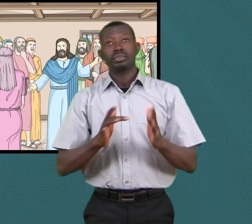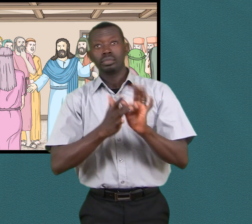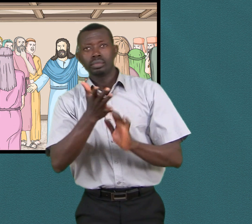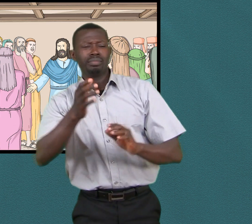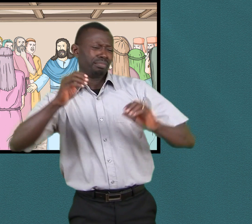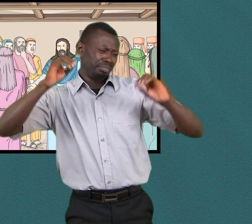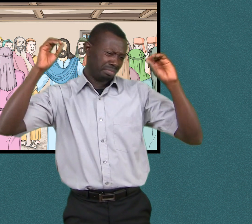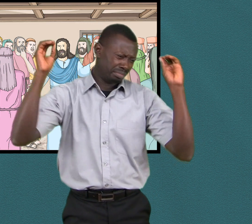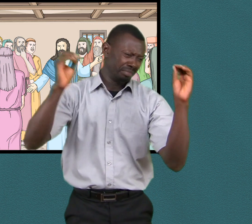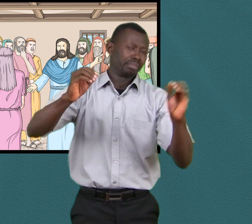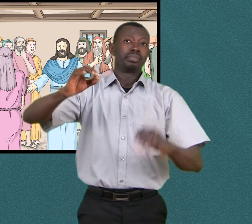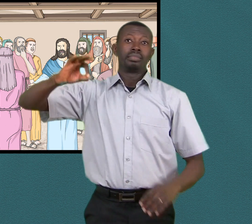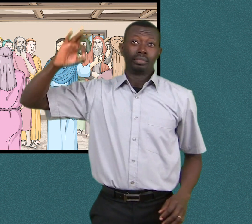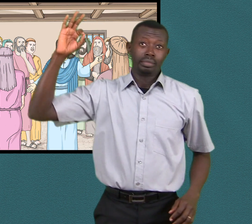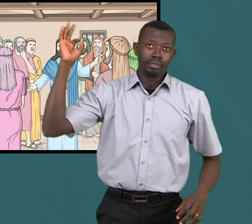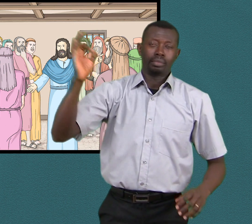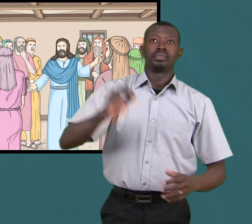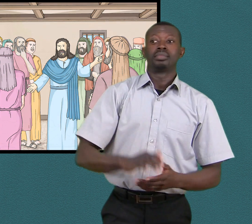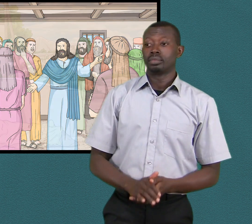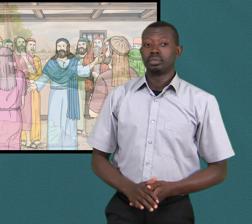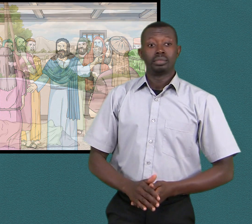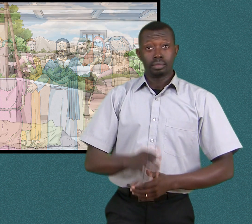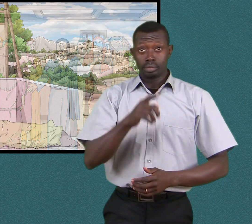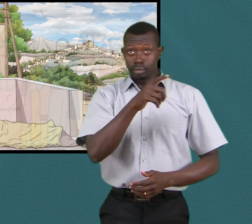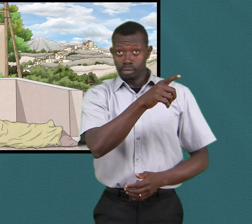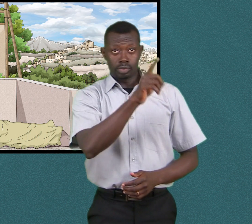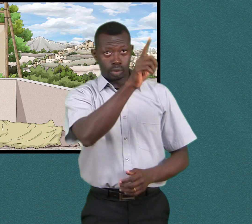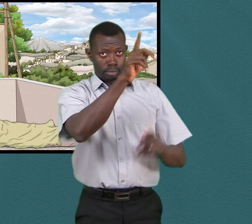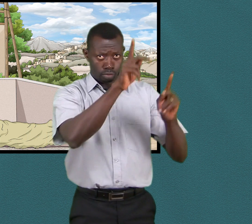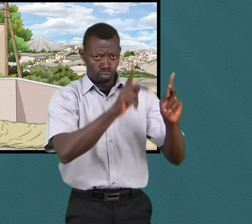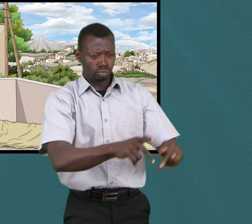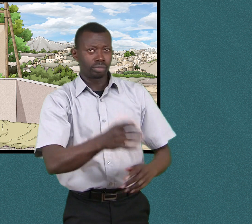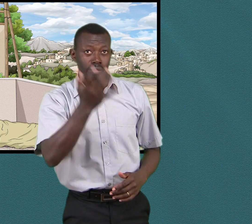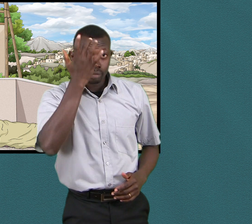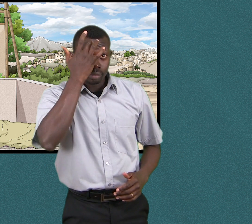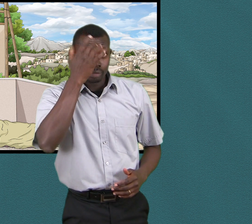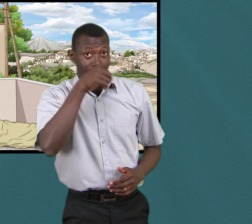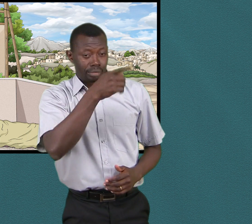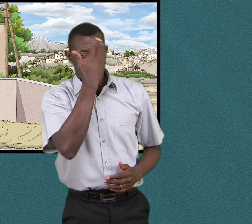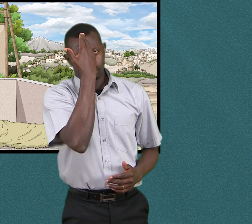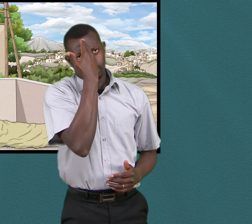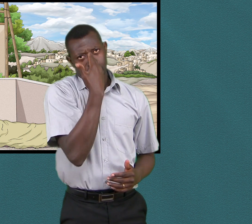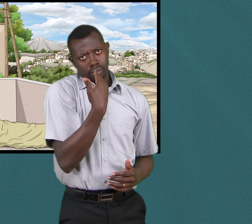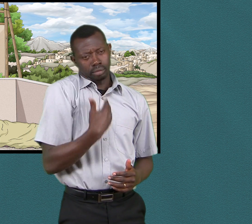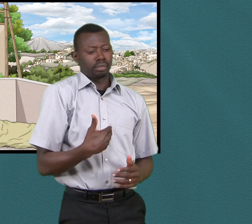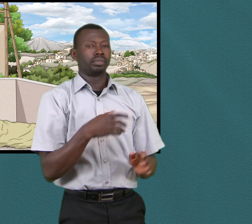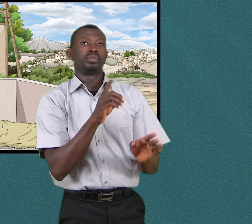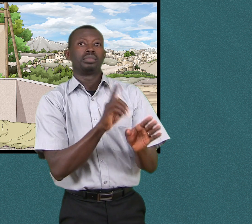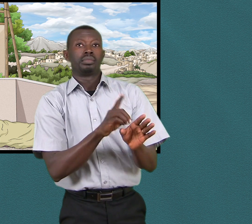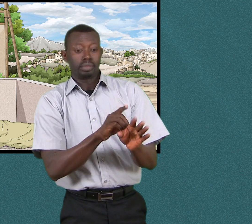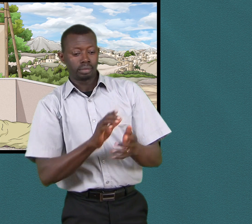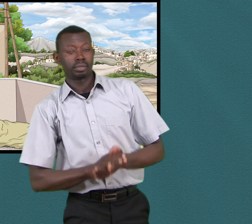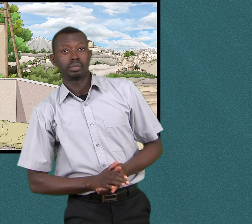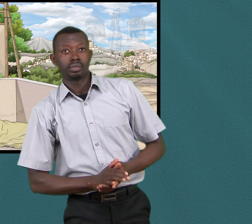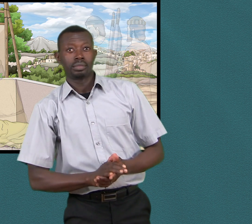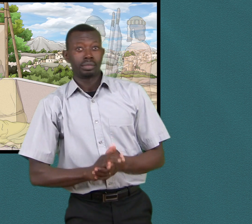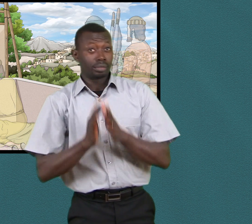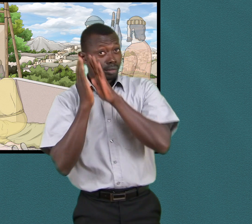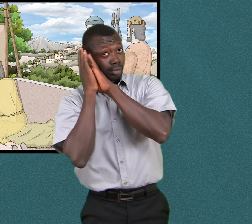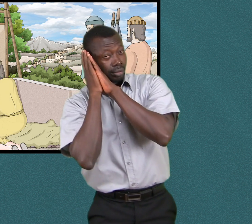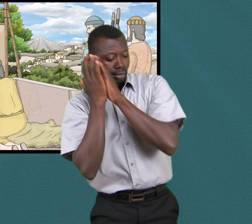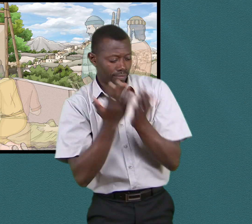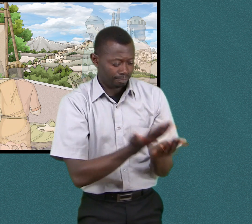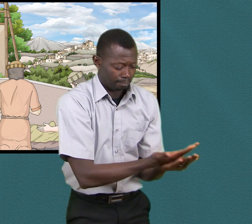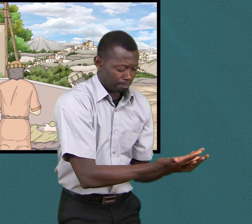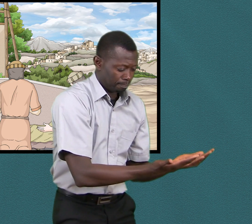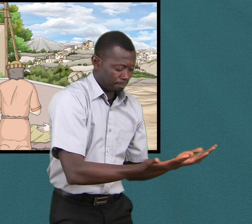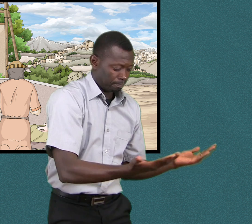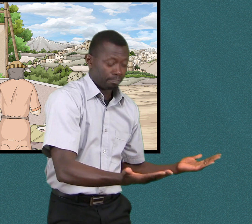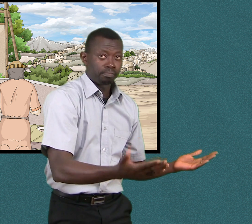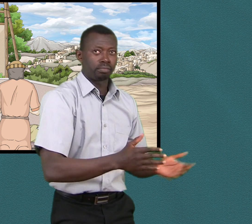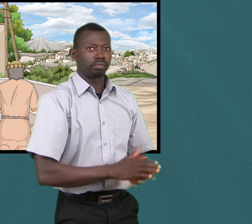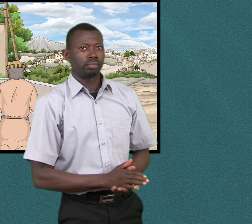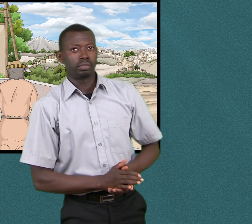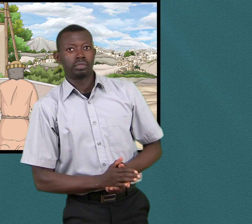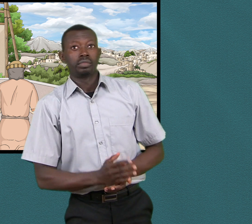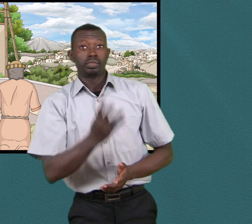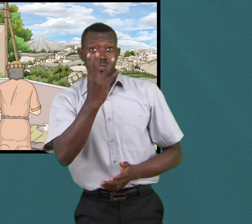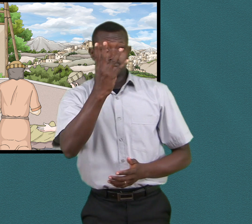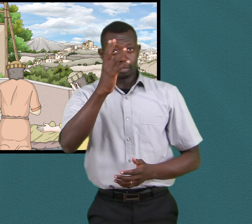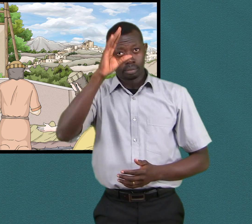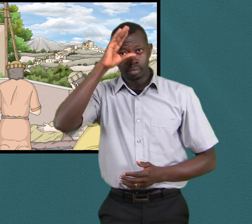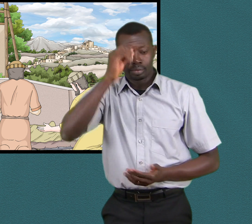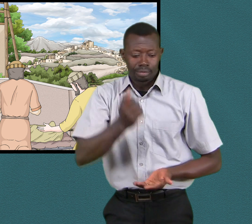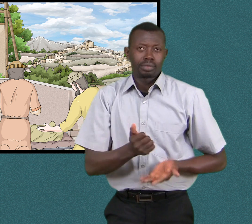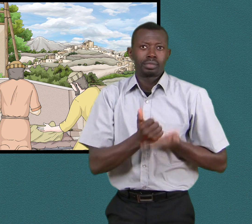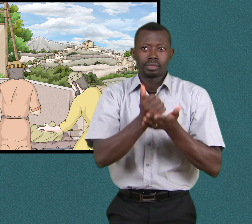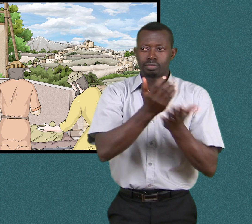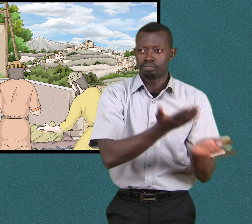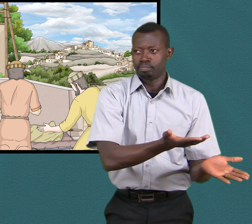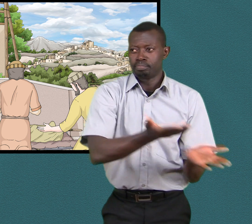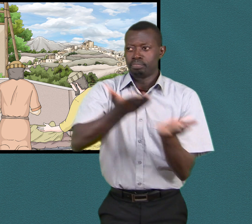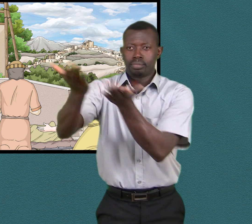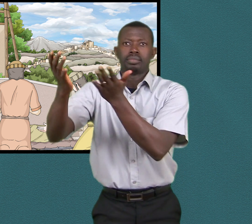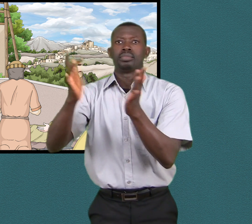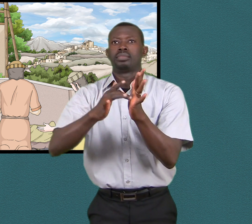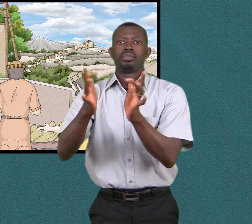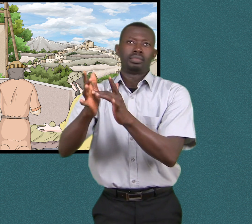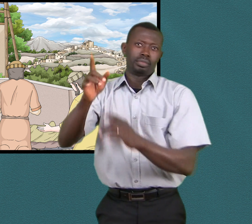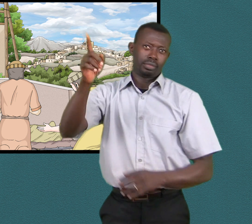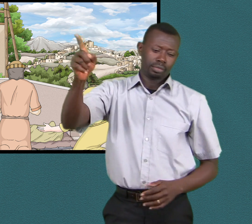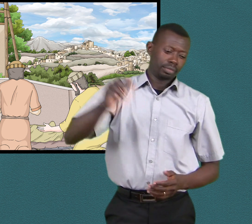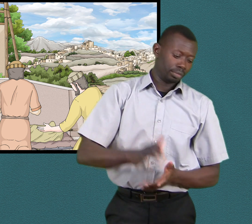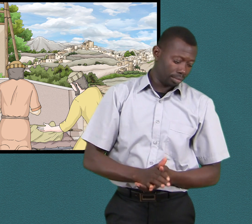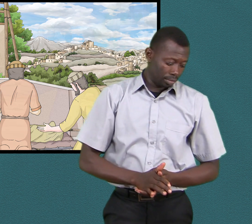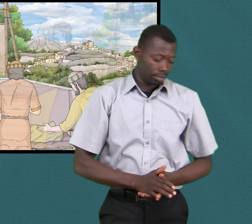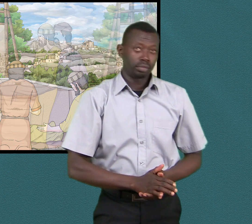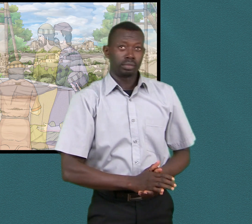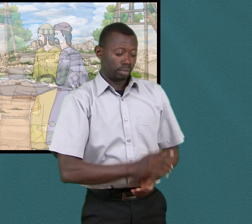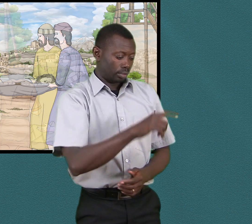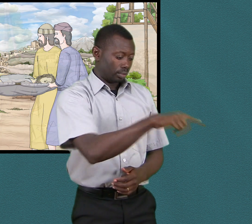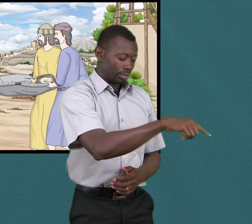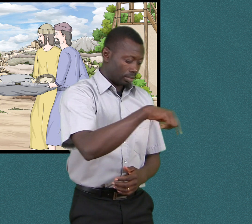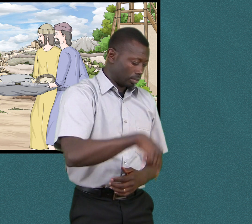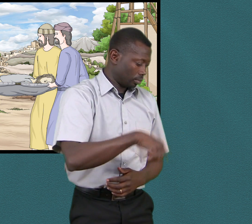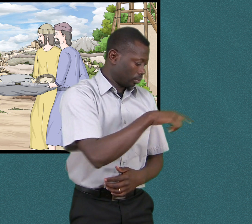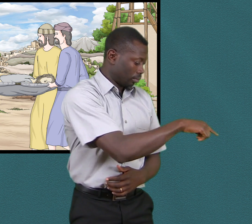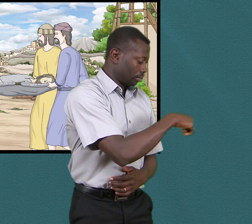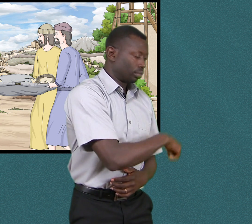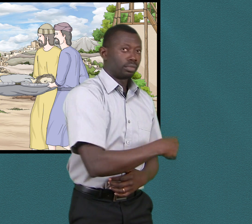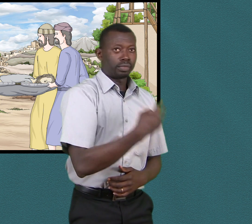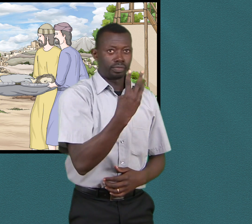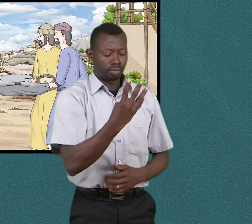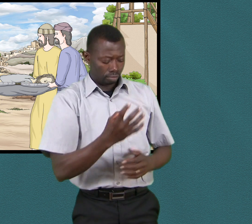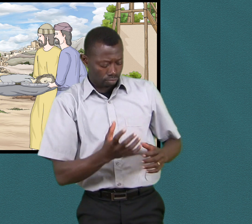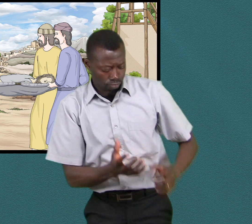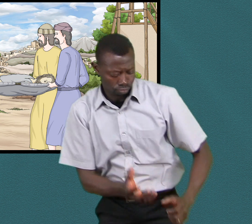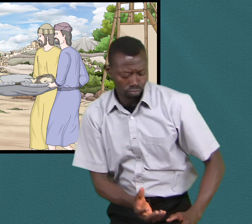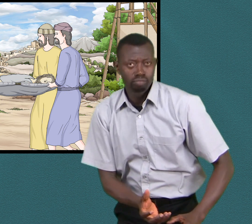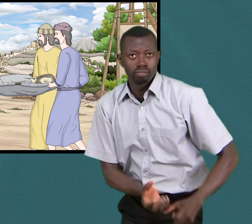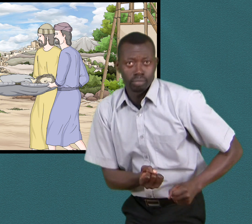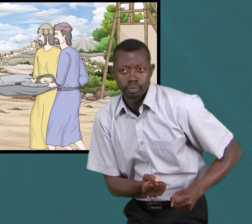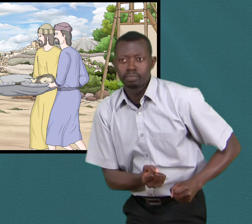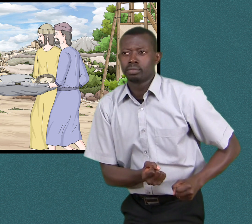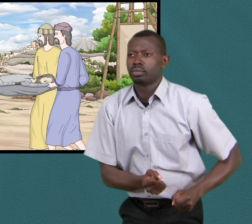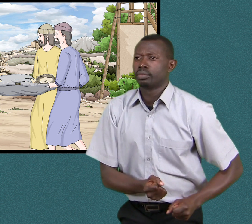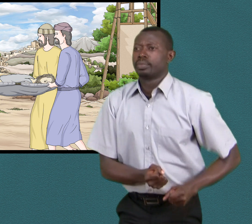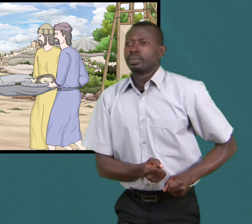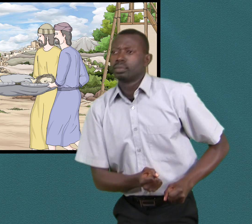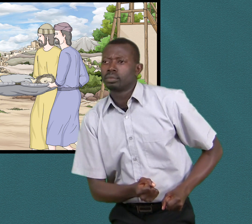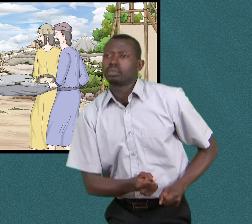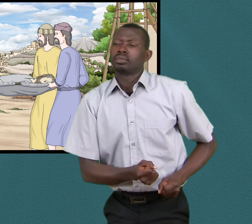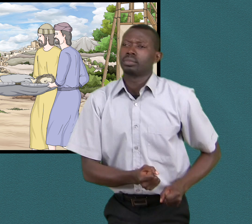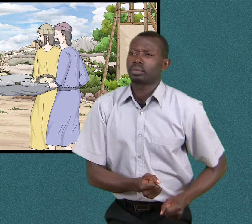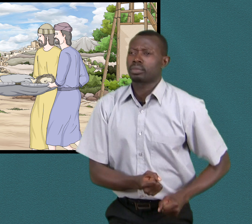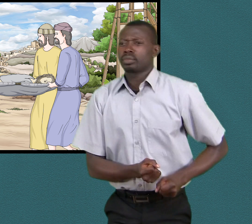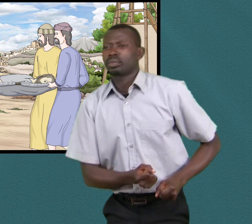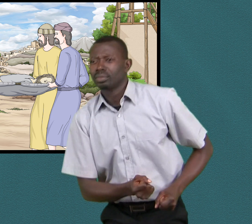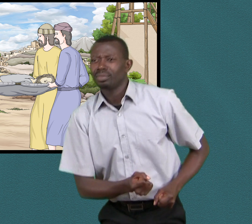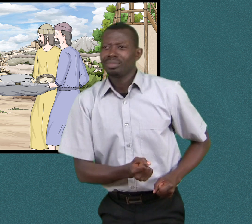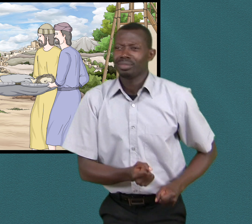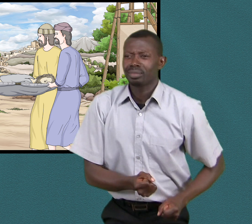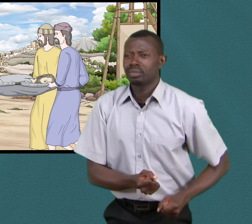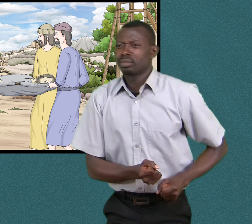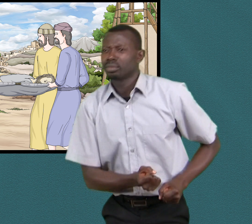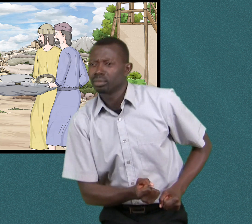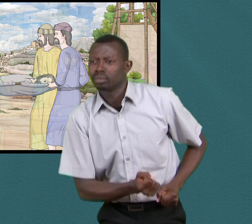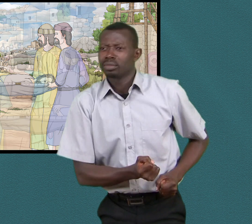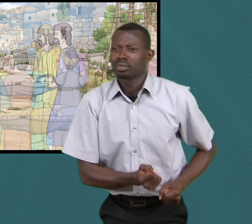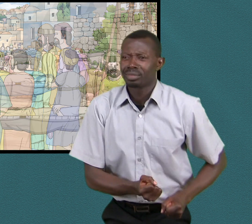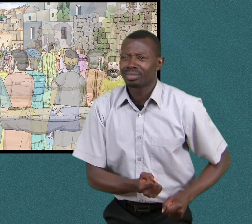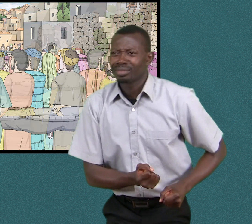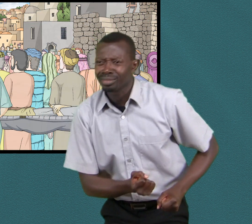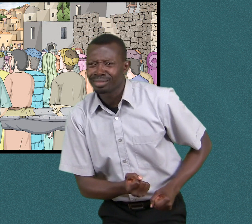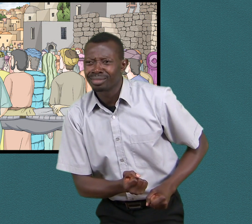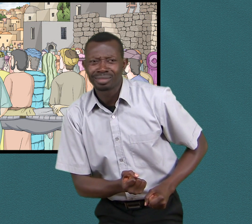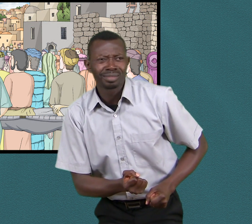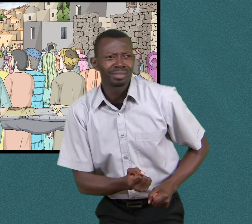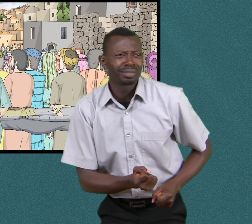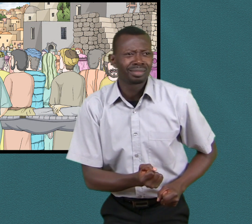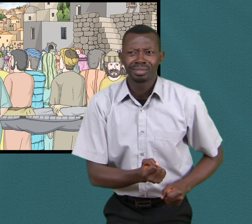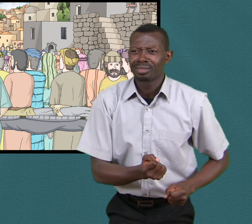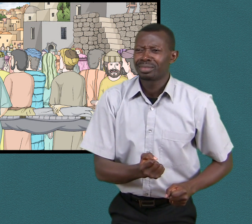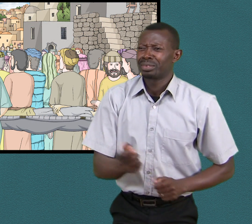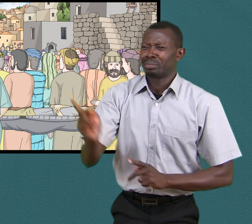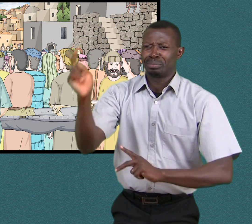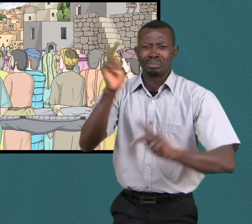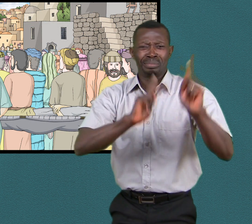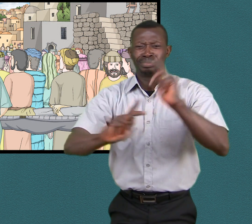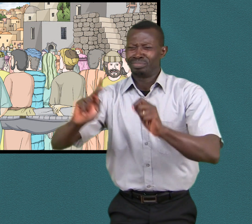Then a paralytic was brought to Him, carried by four men.